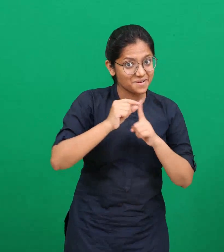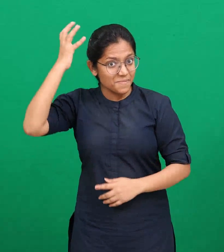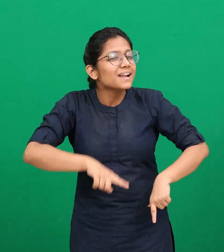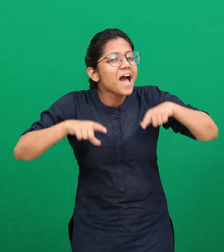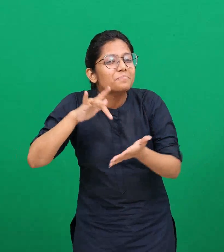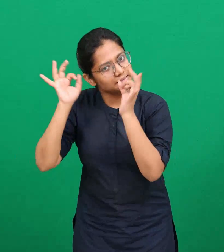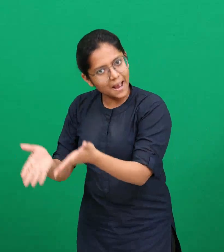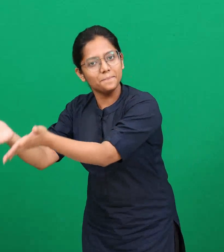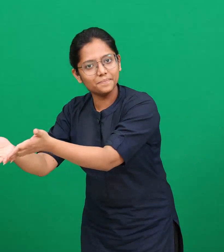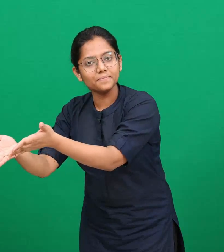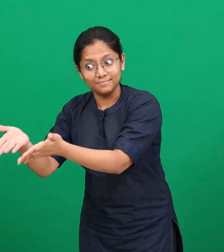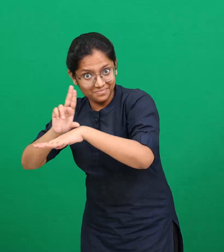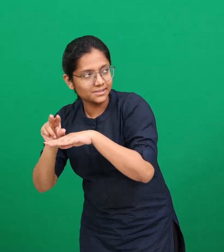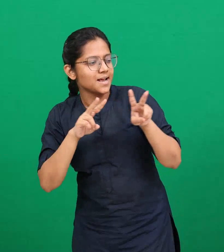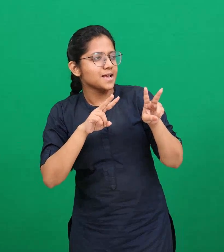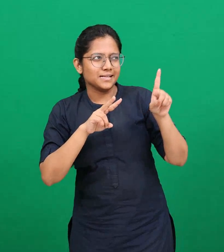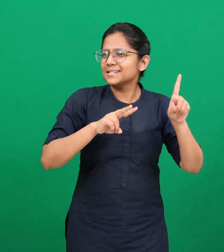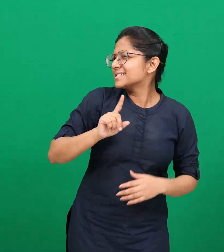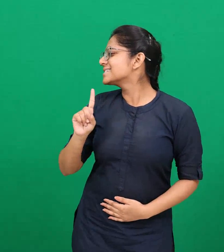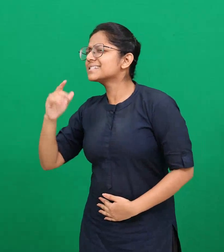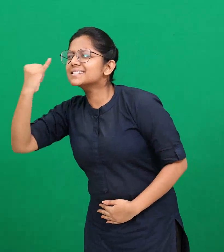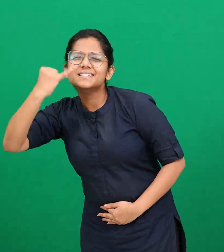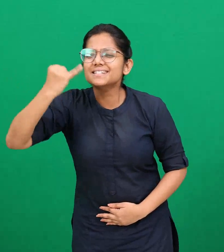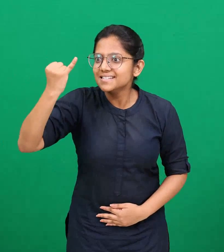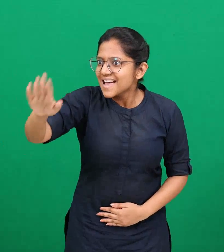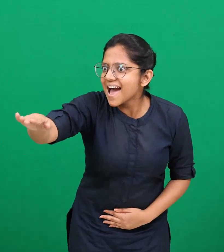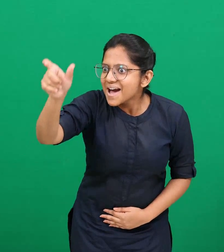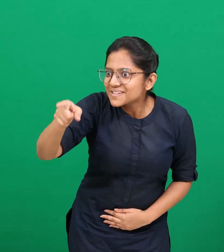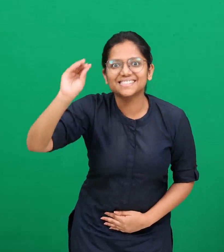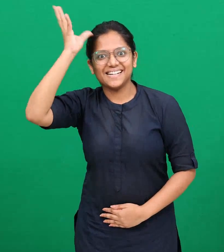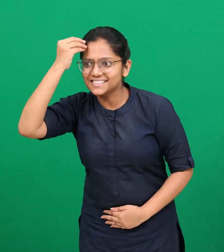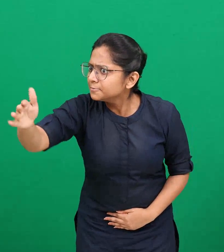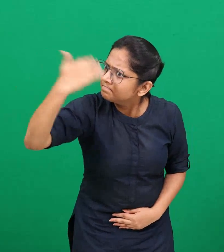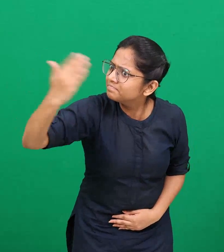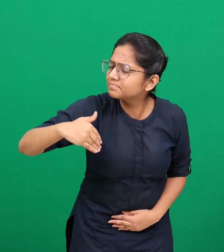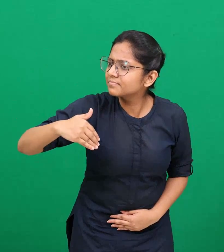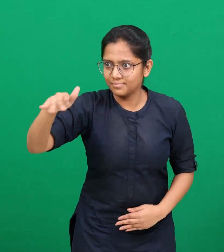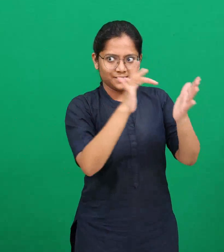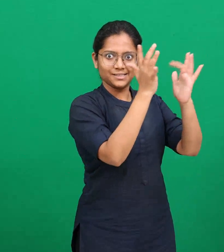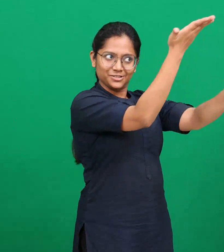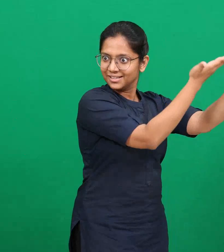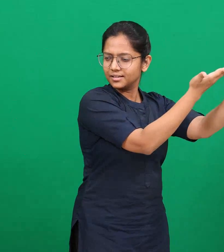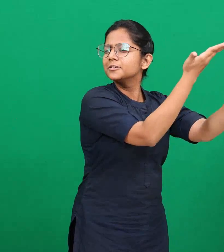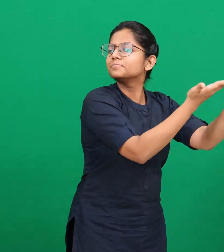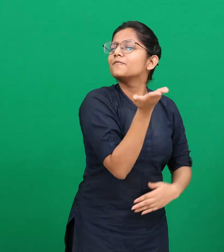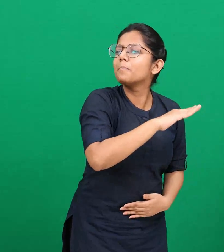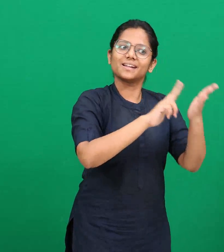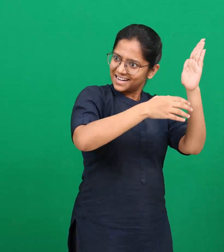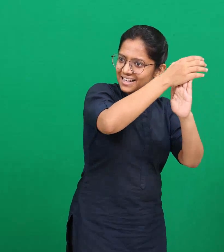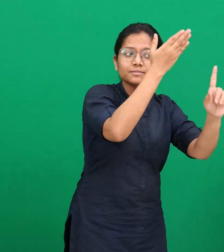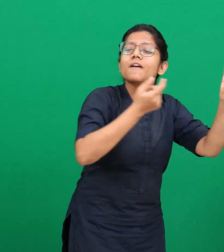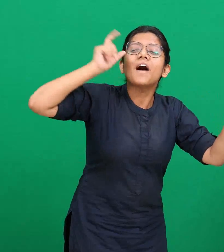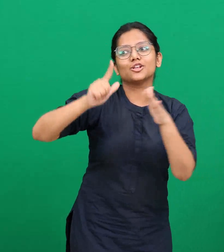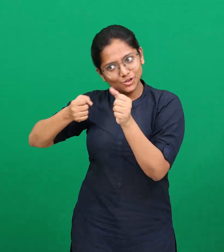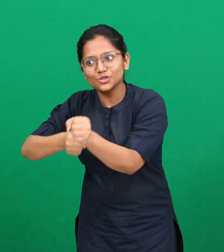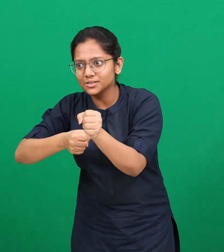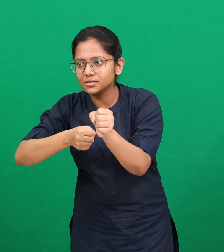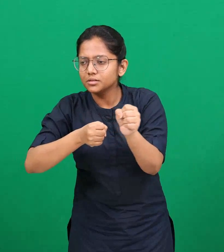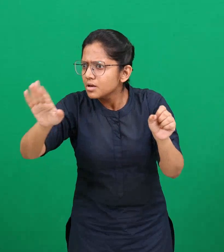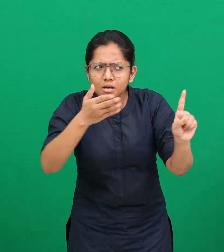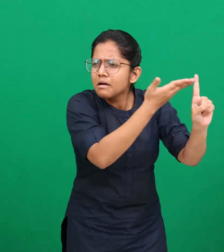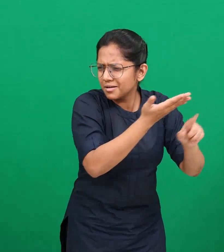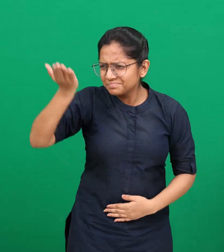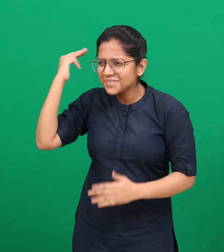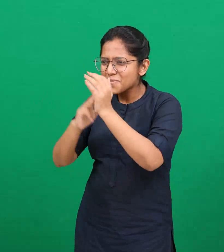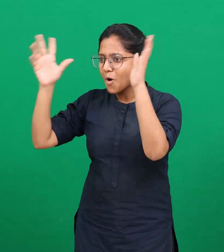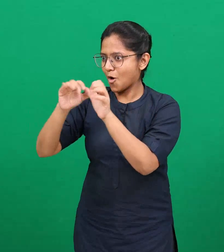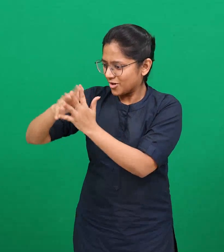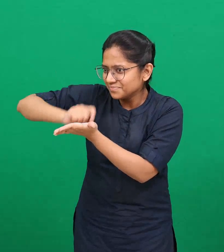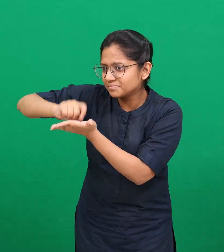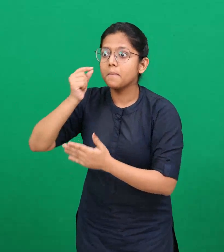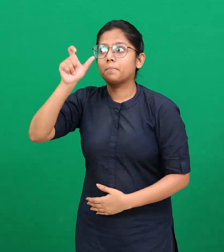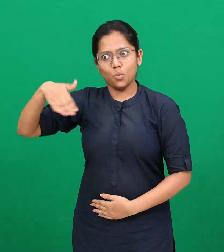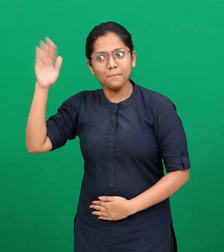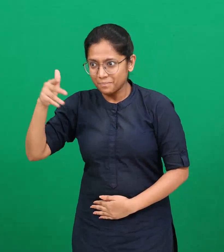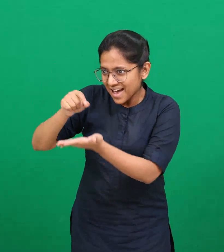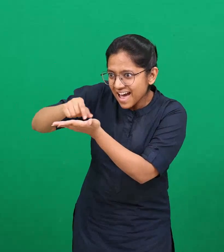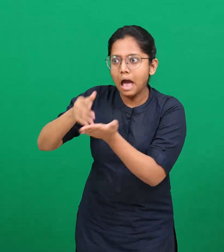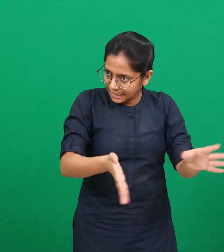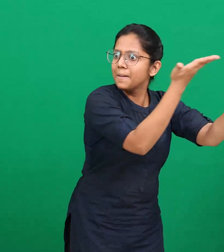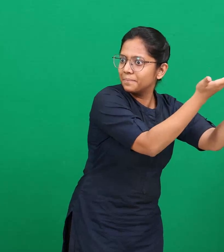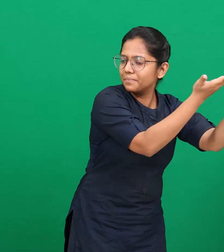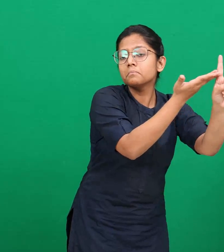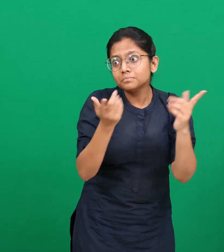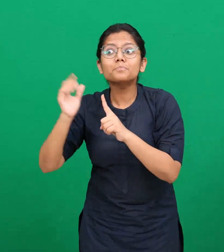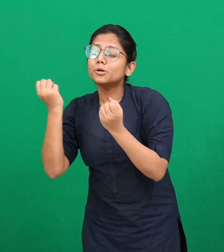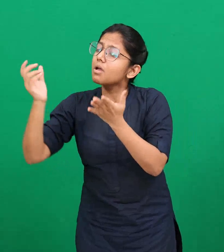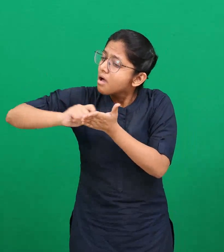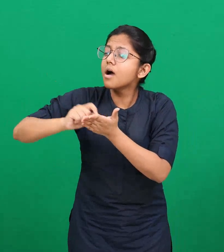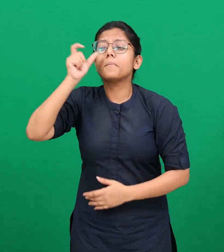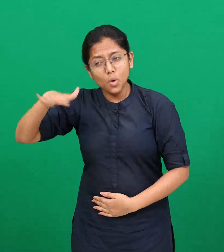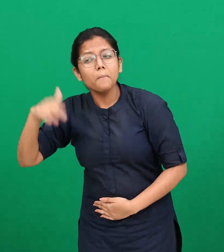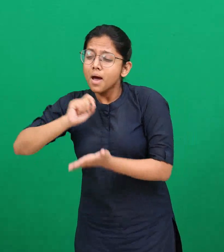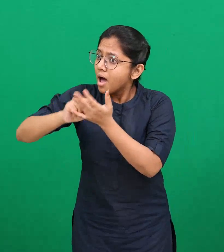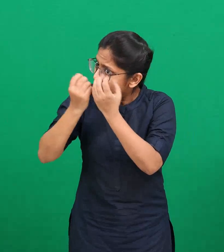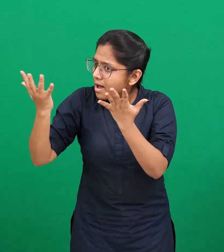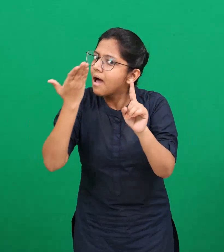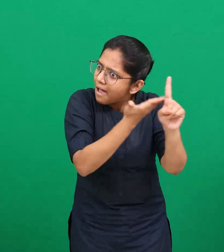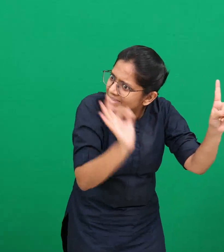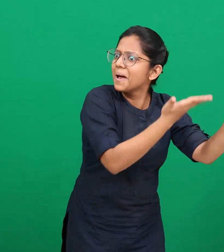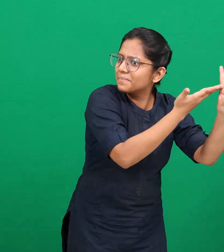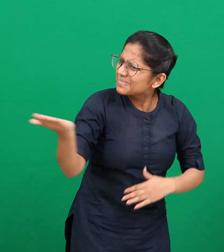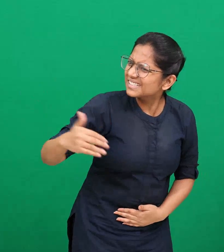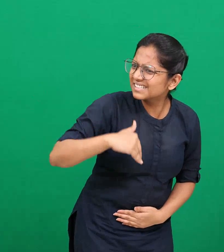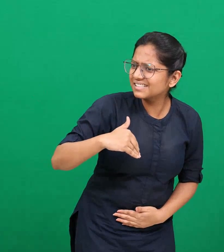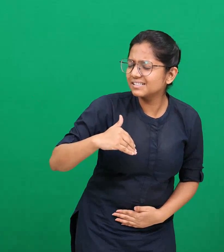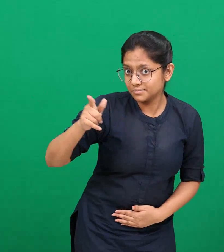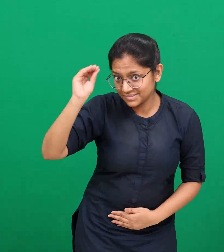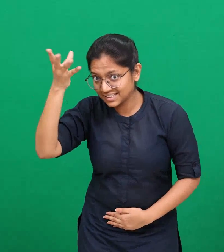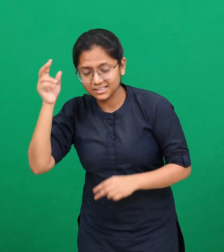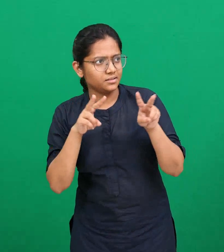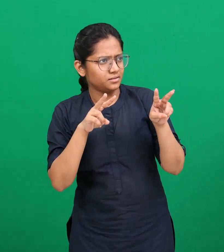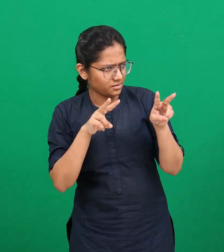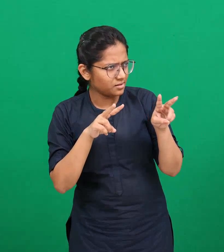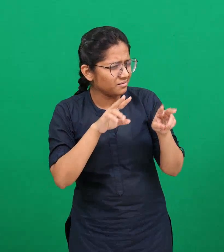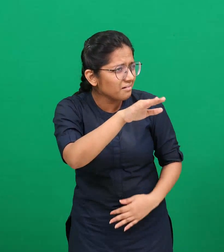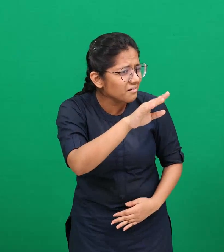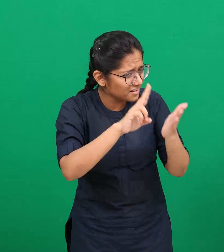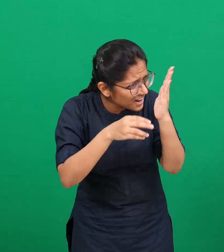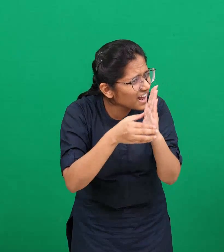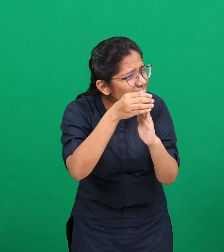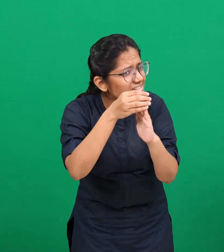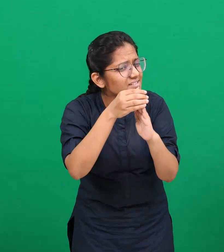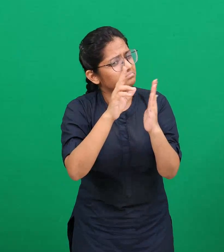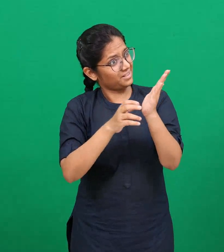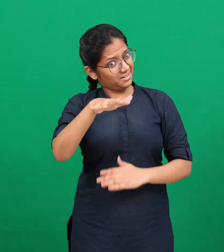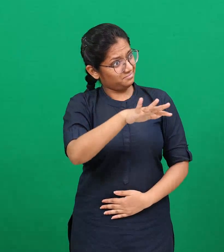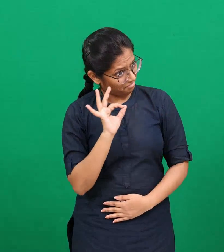Philip found Nathanael and told him, "We have found the One Moses wrote about in the Law, the One the prophets foretold- Jesus of Nazareth, the son of Joseph."